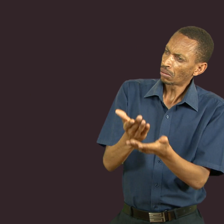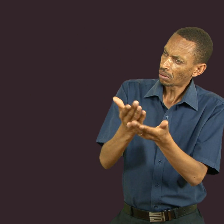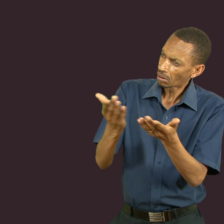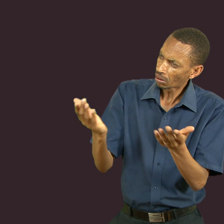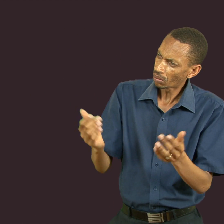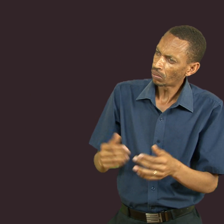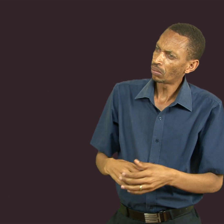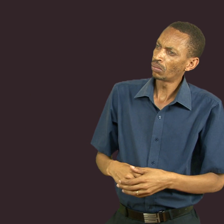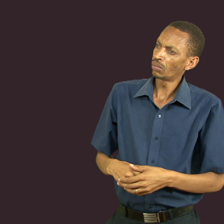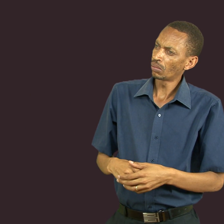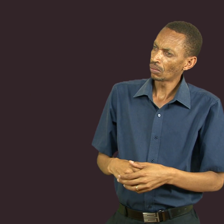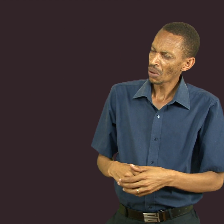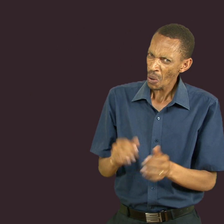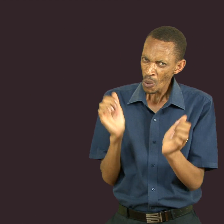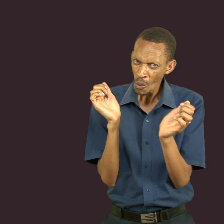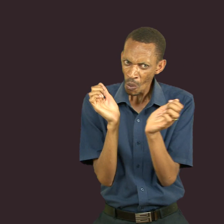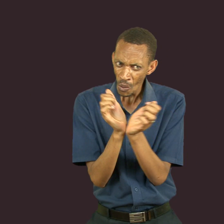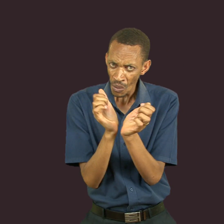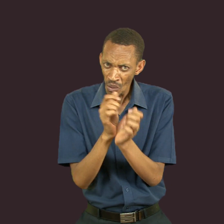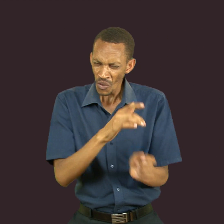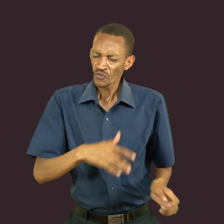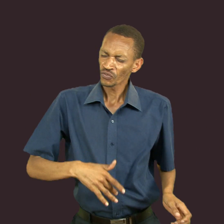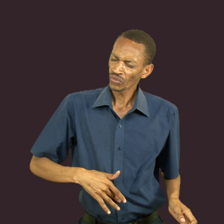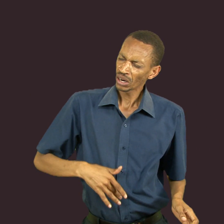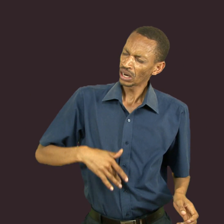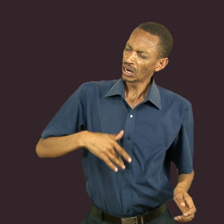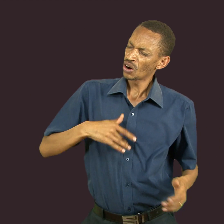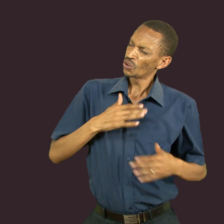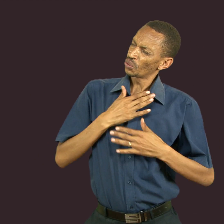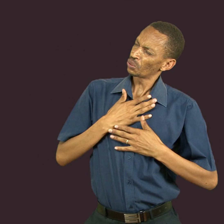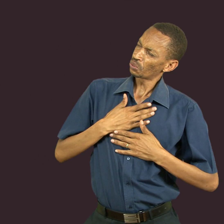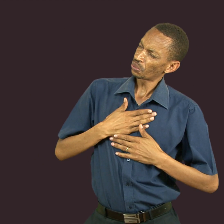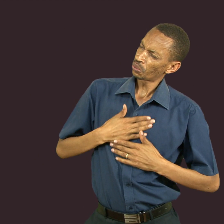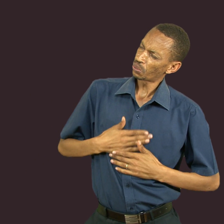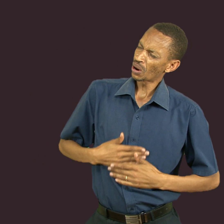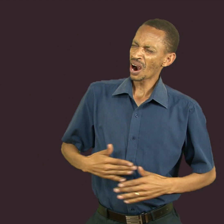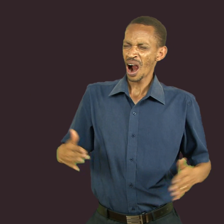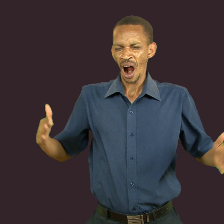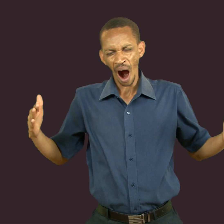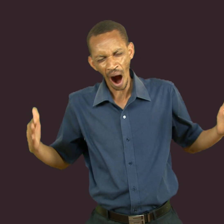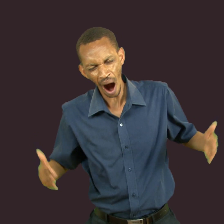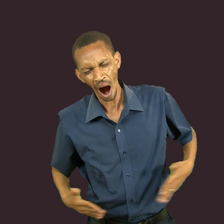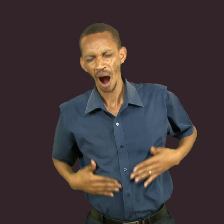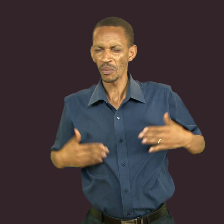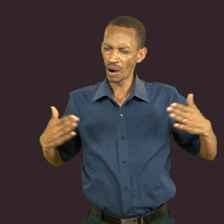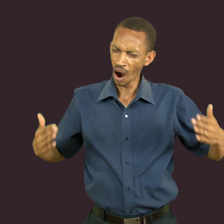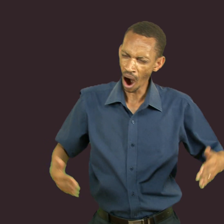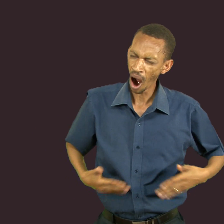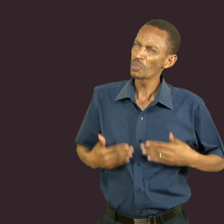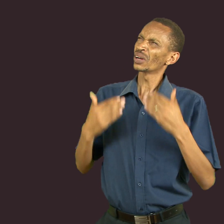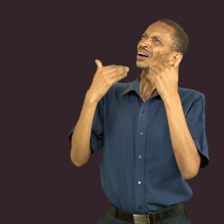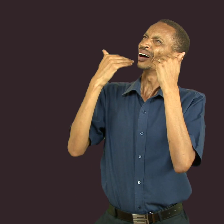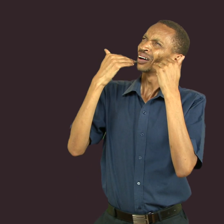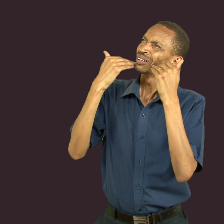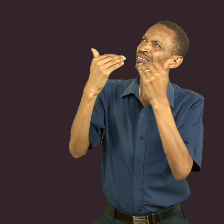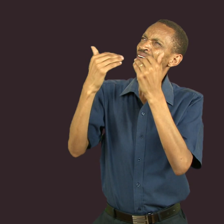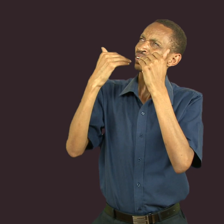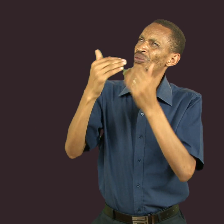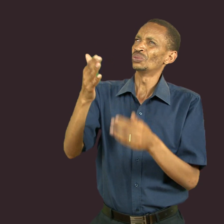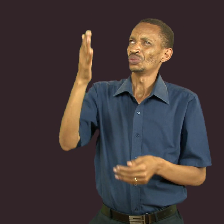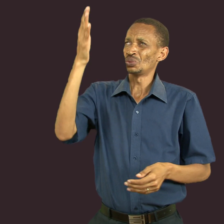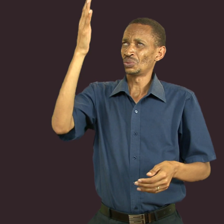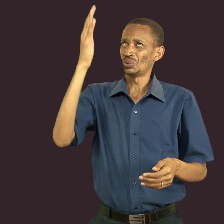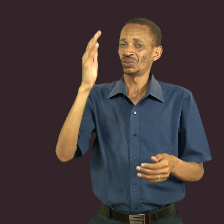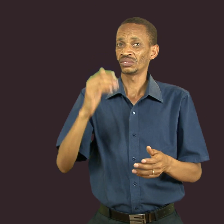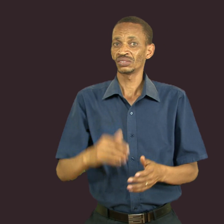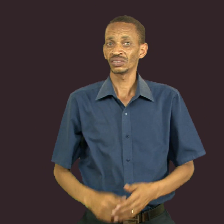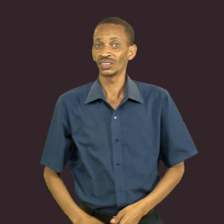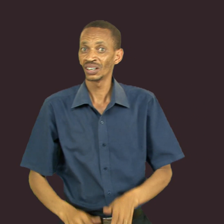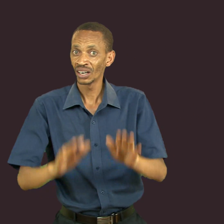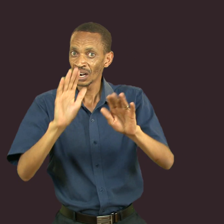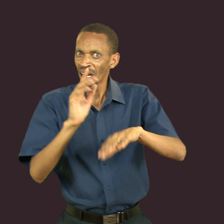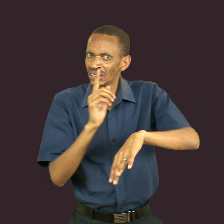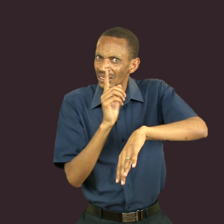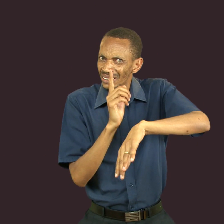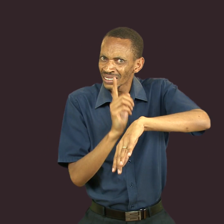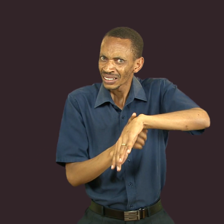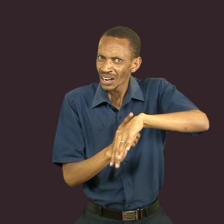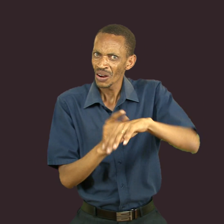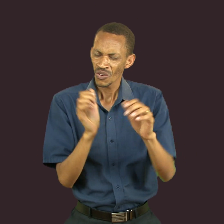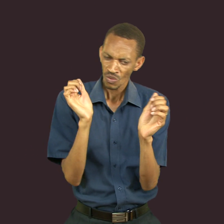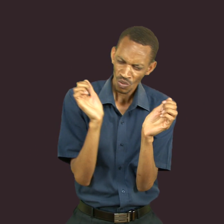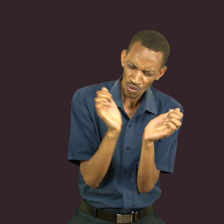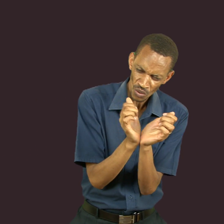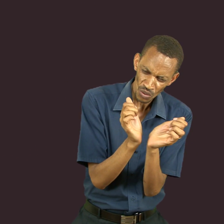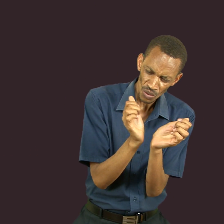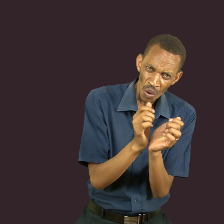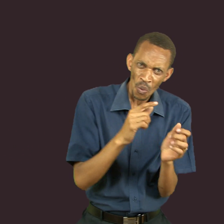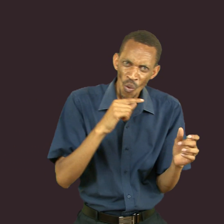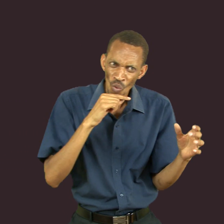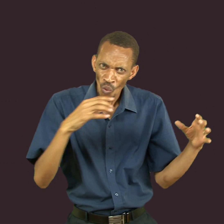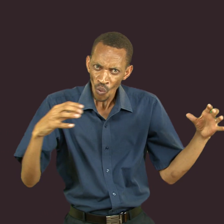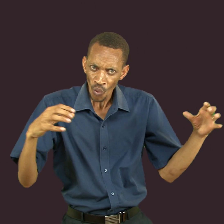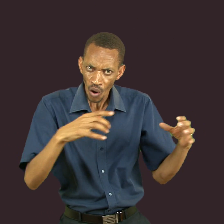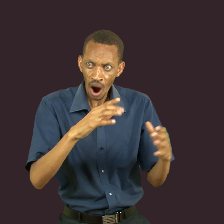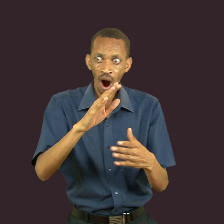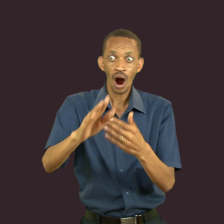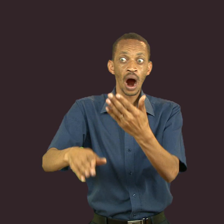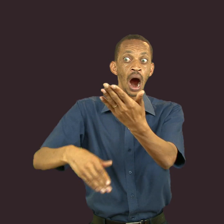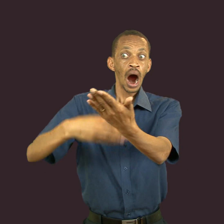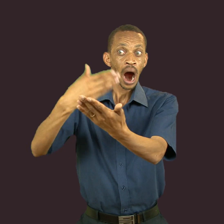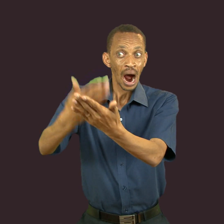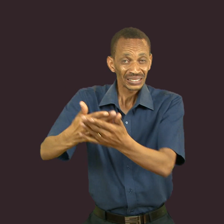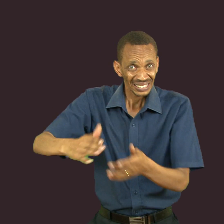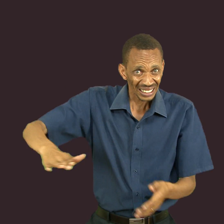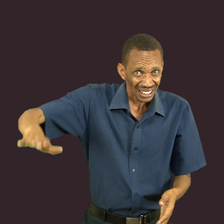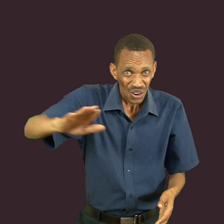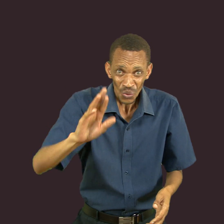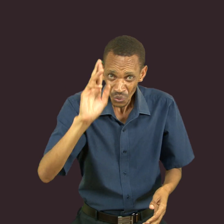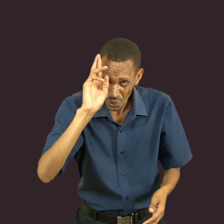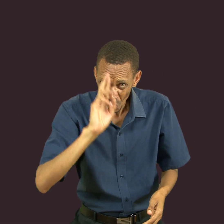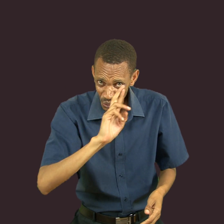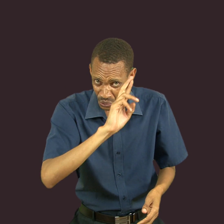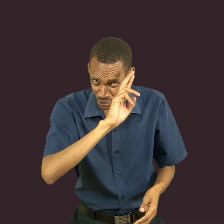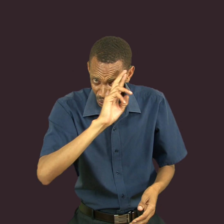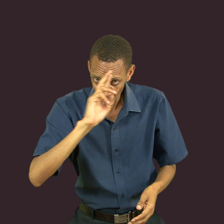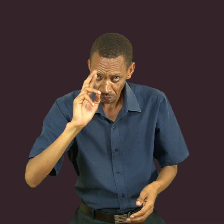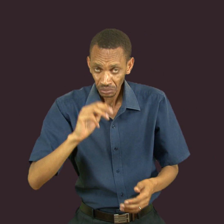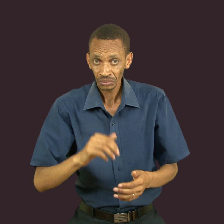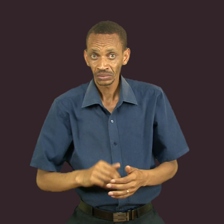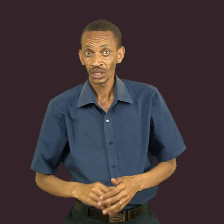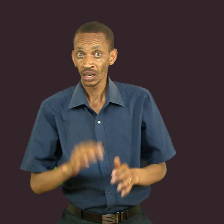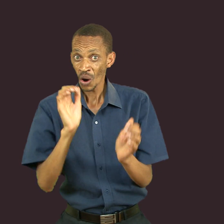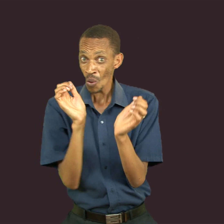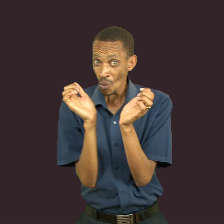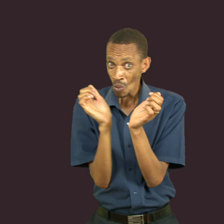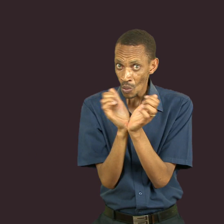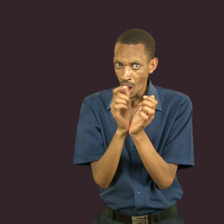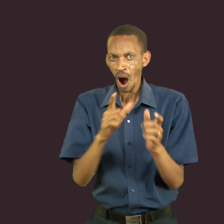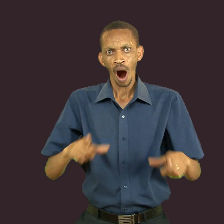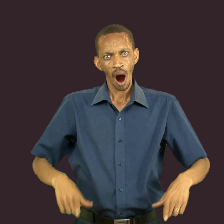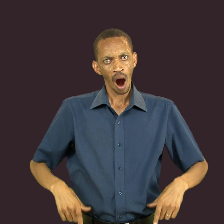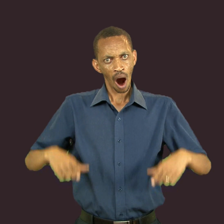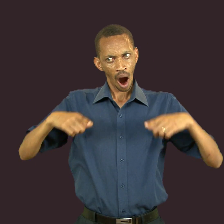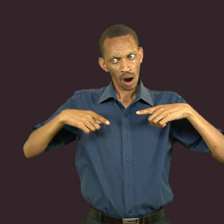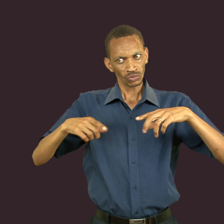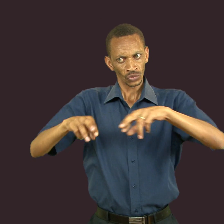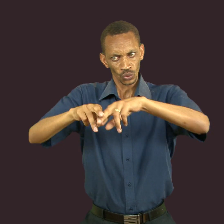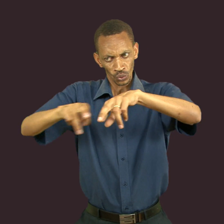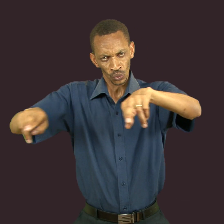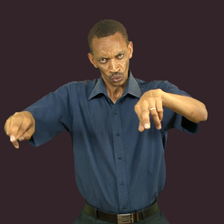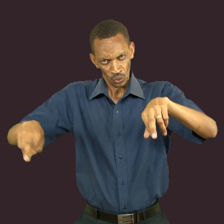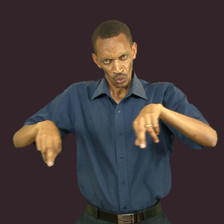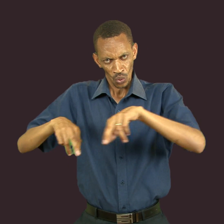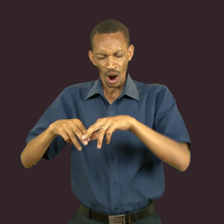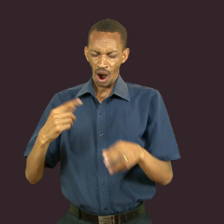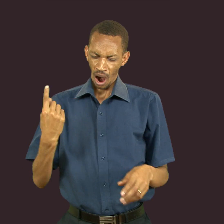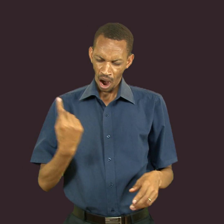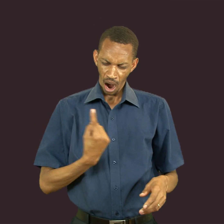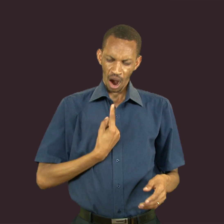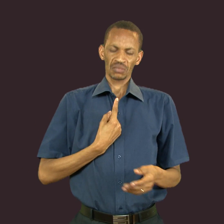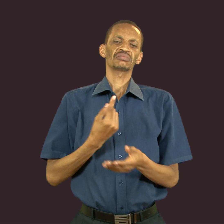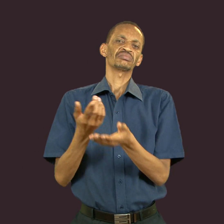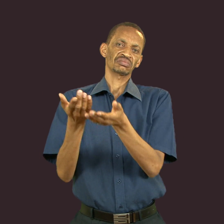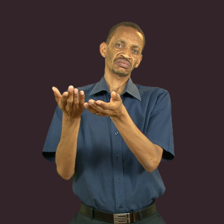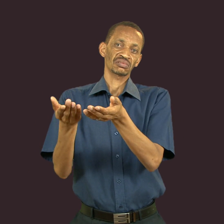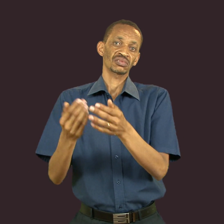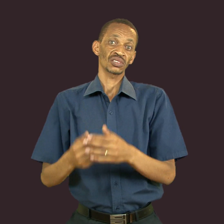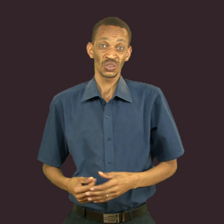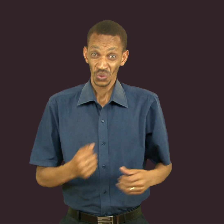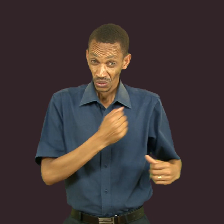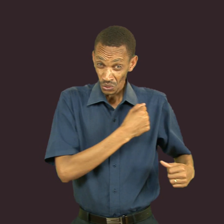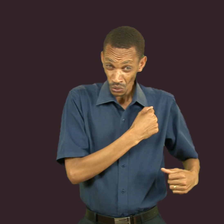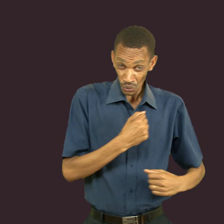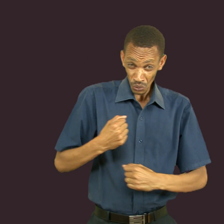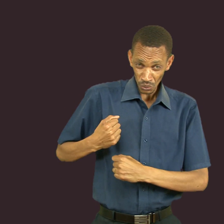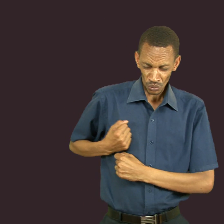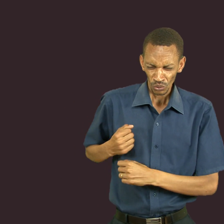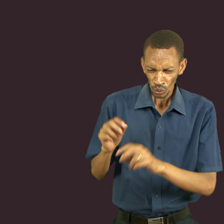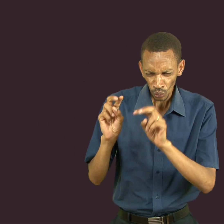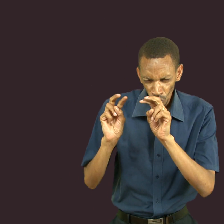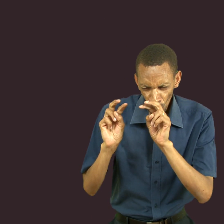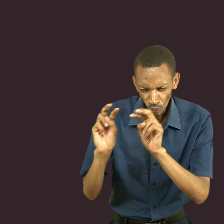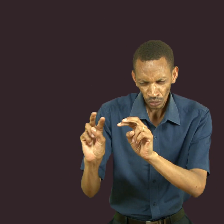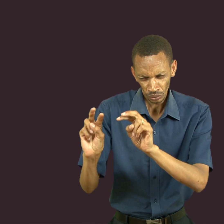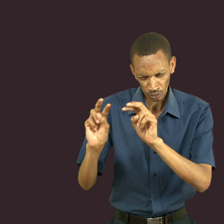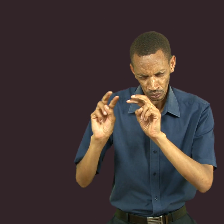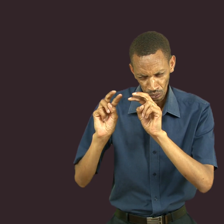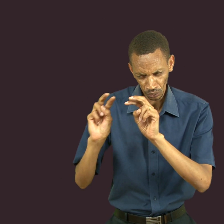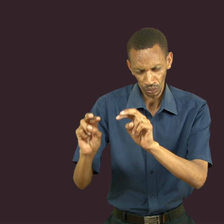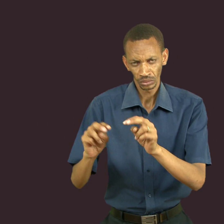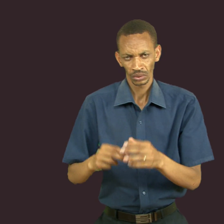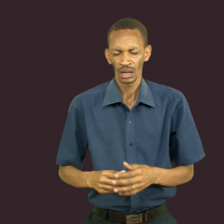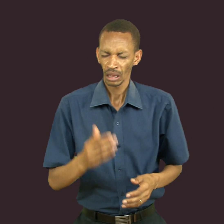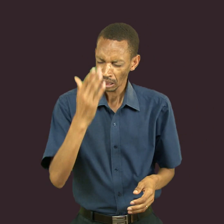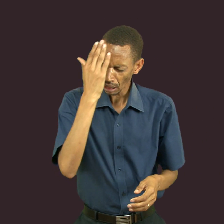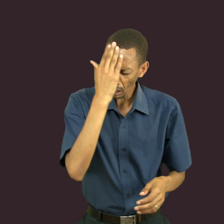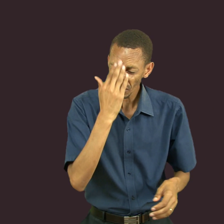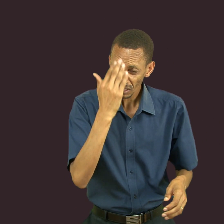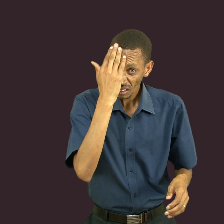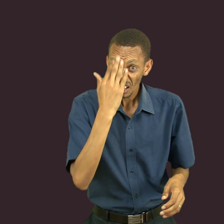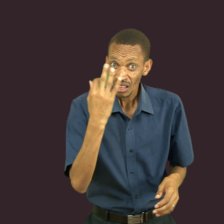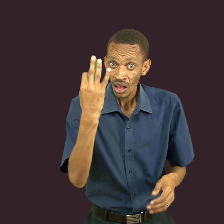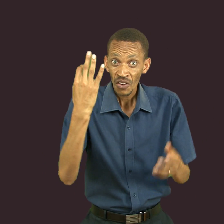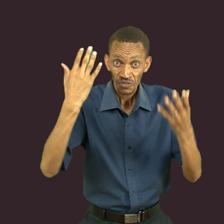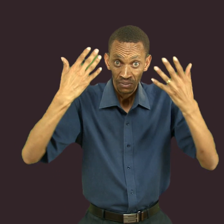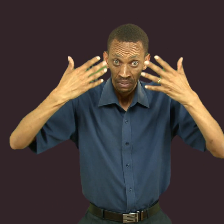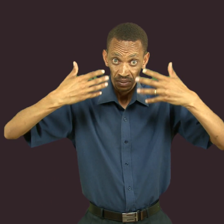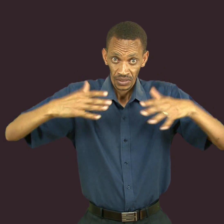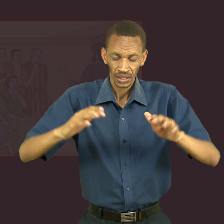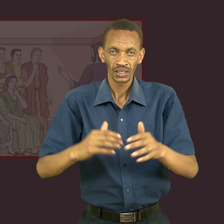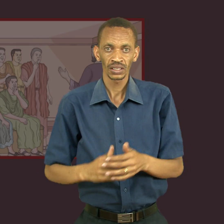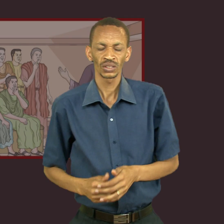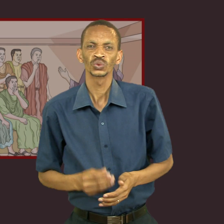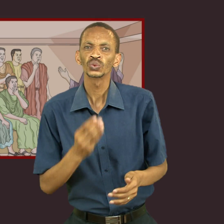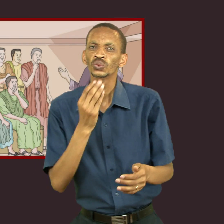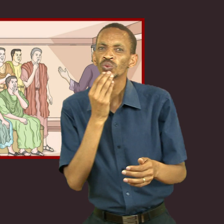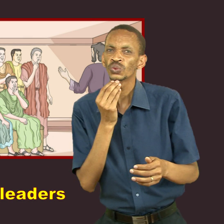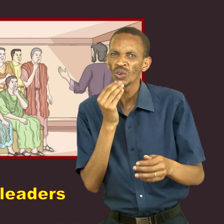When we arrived in Rome, Paul was permitted to stay by himself, with a soldier to guard him.